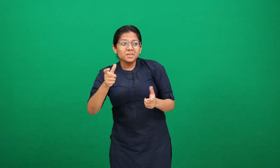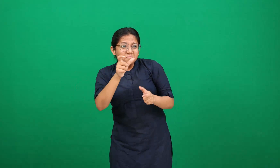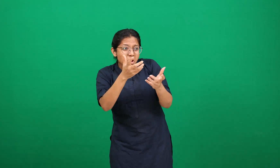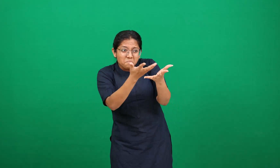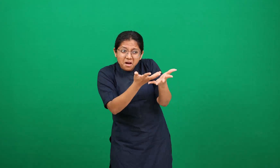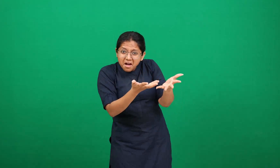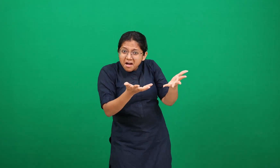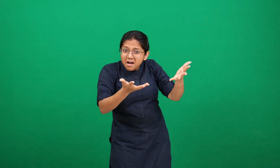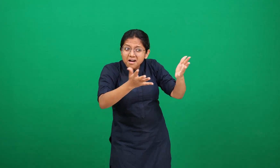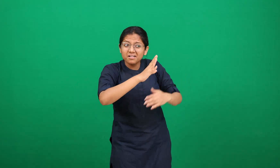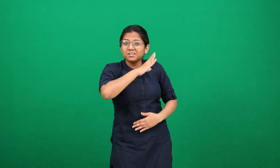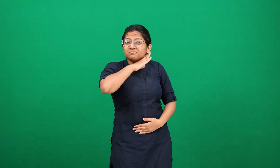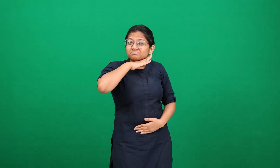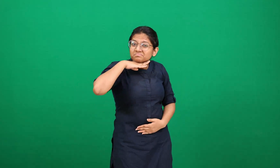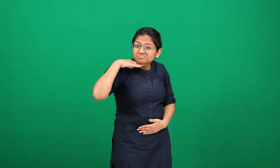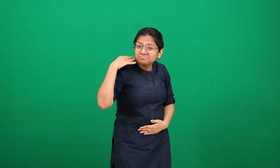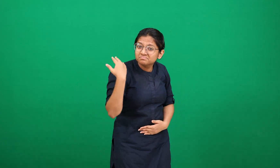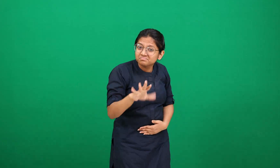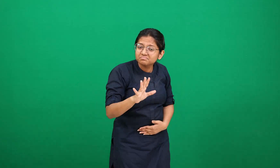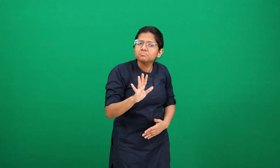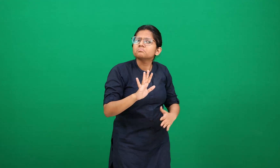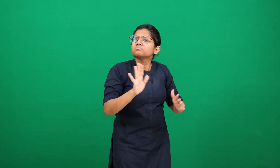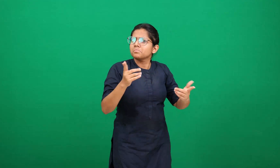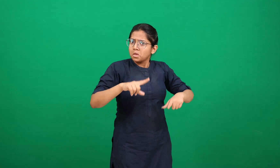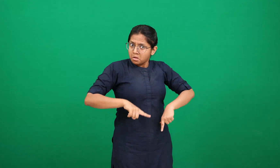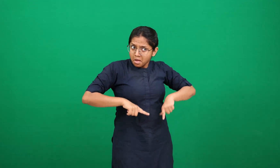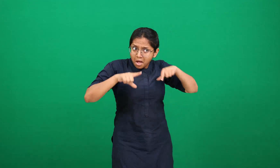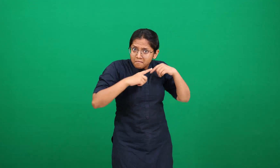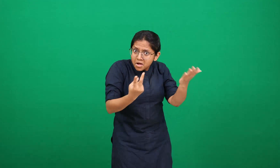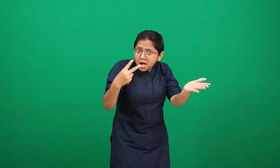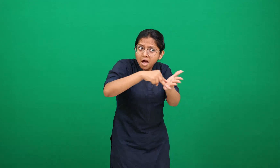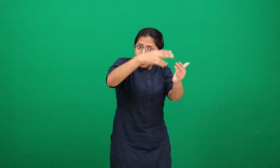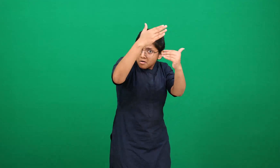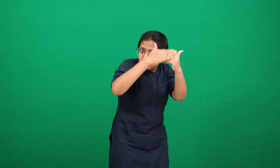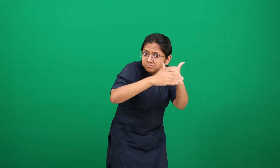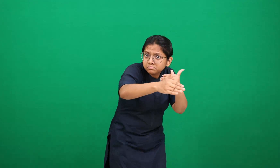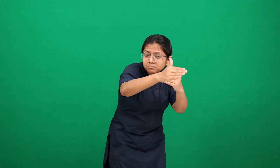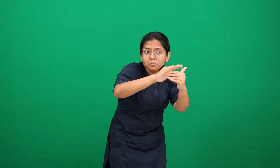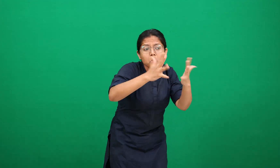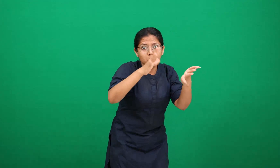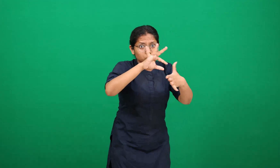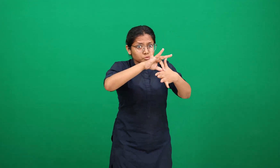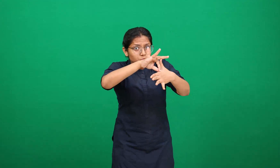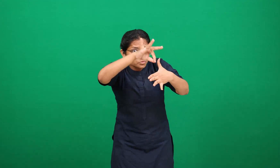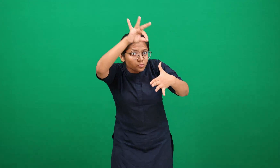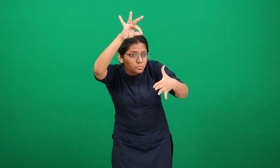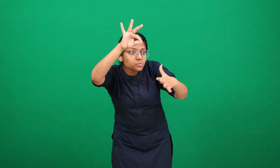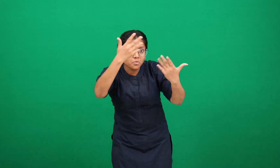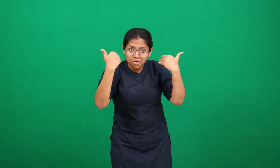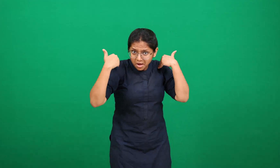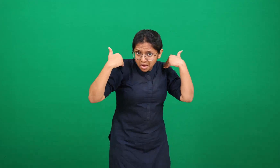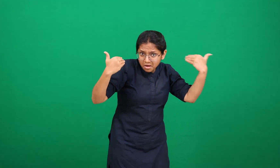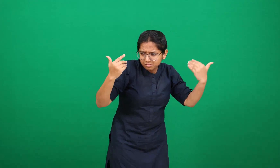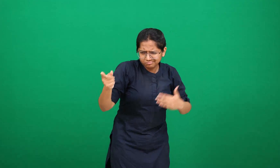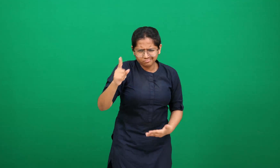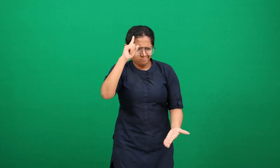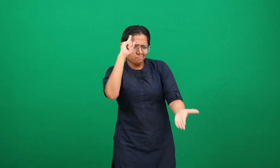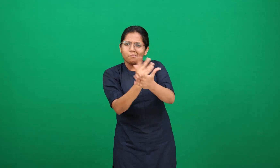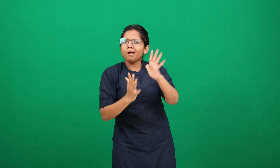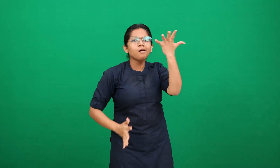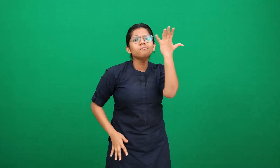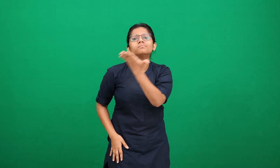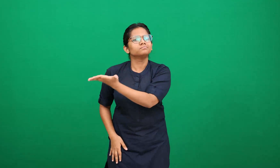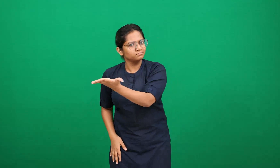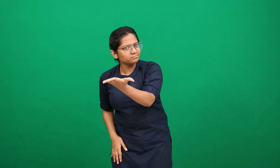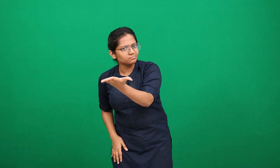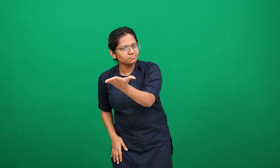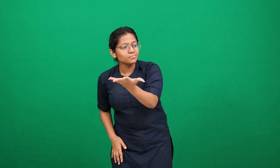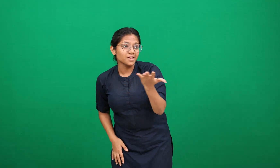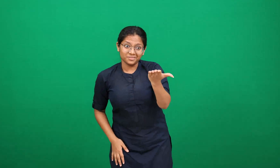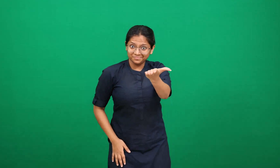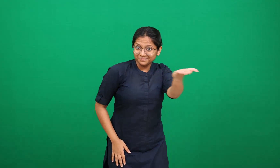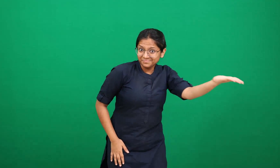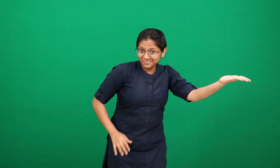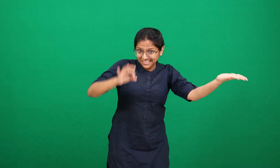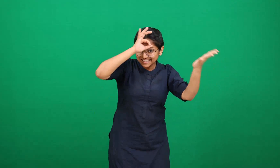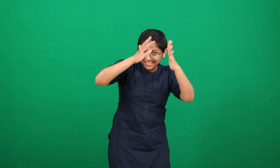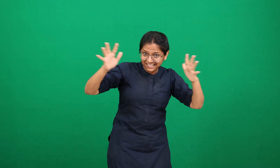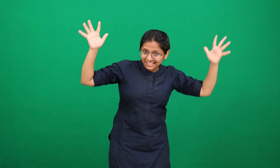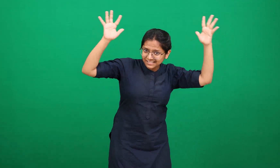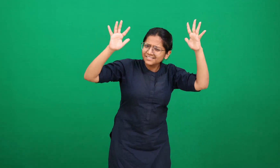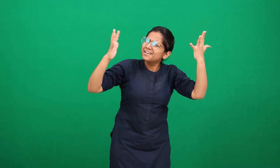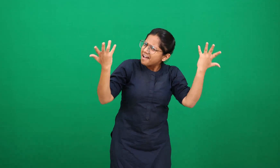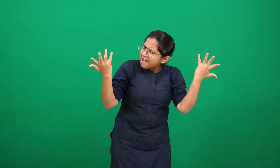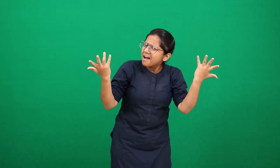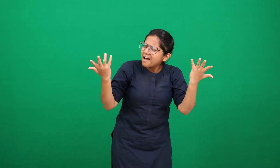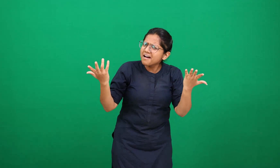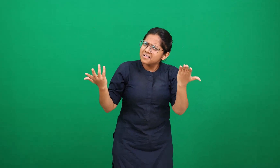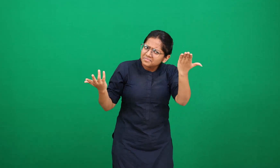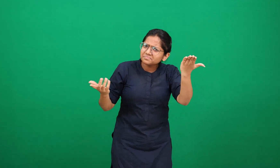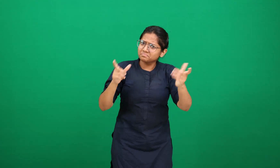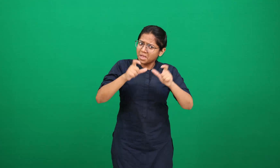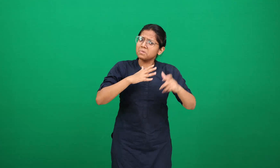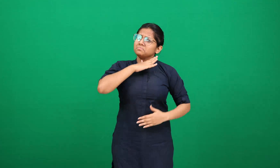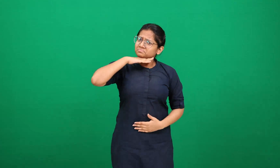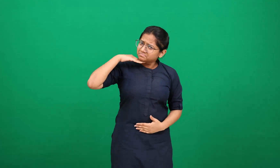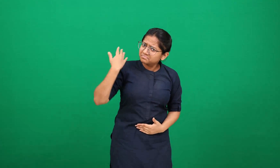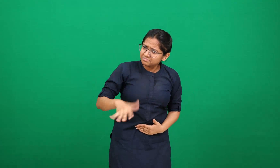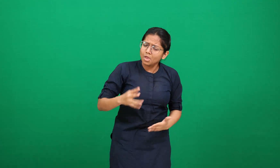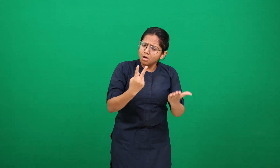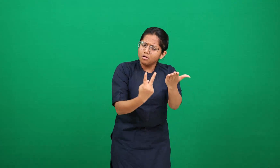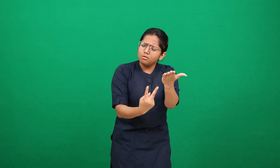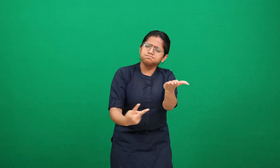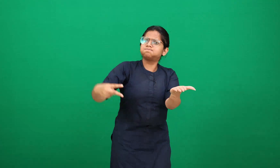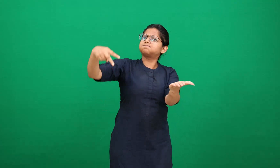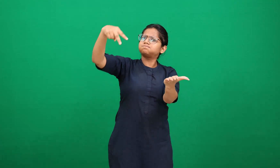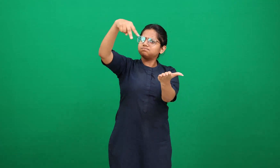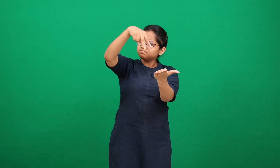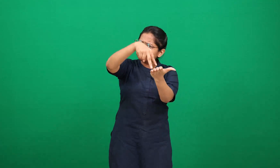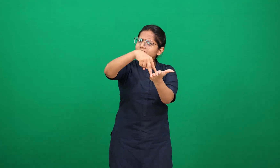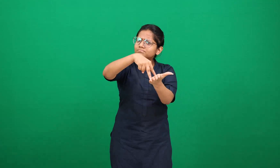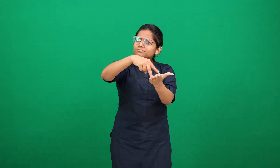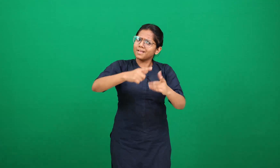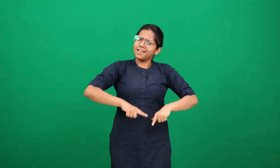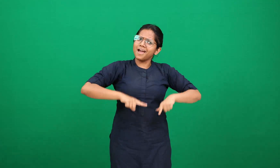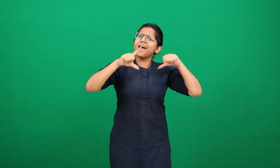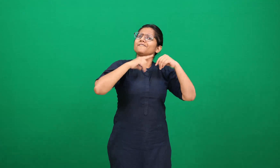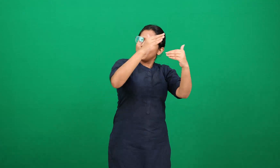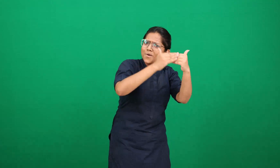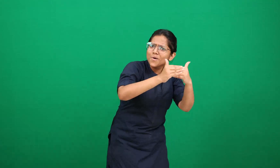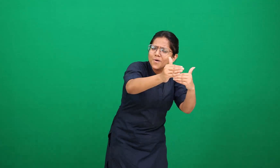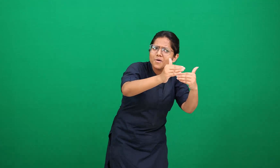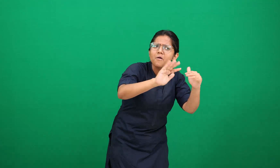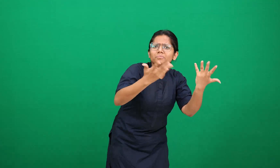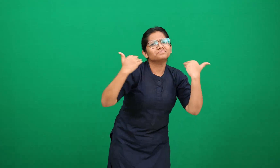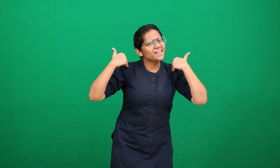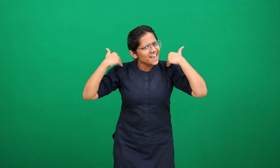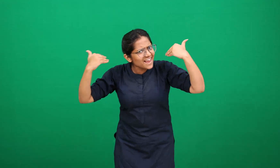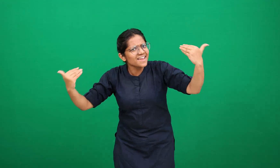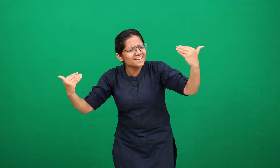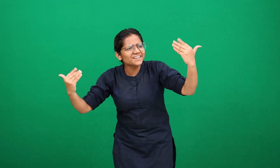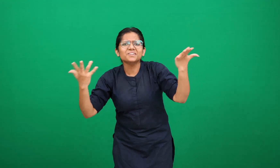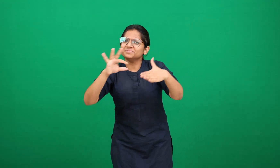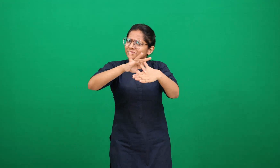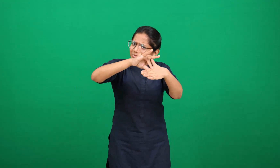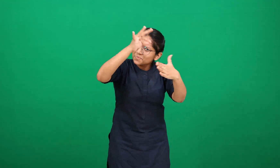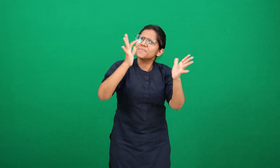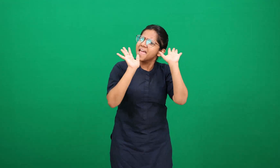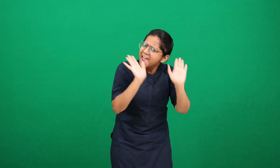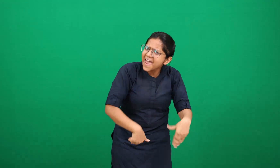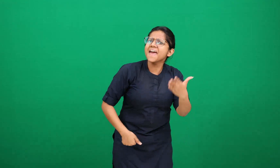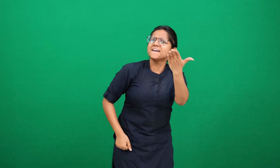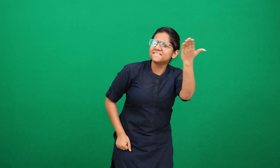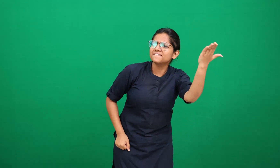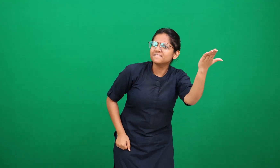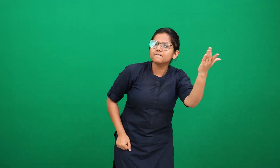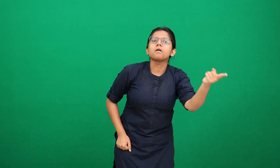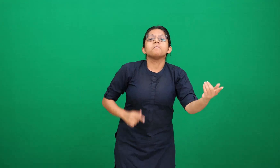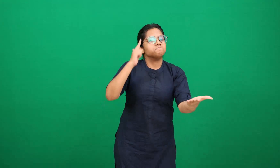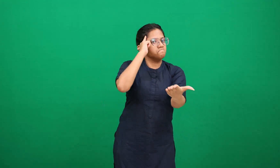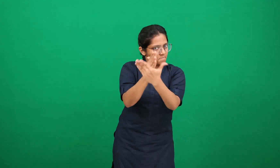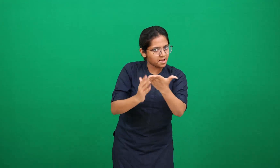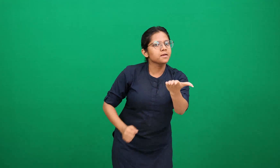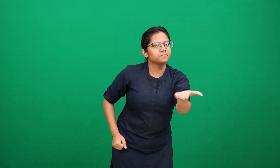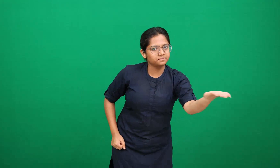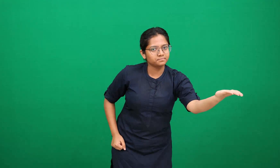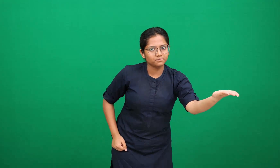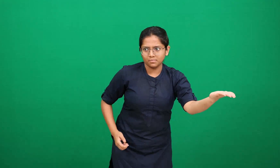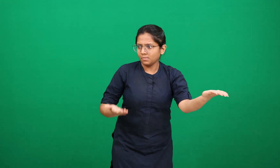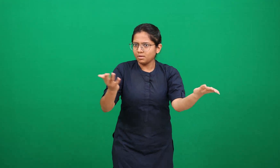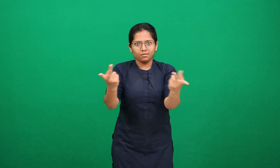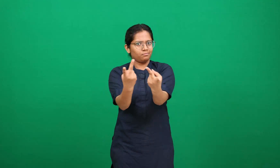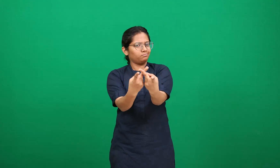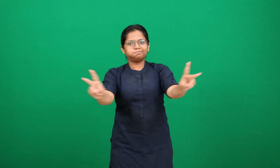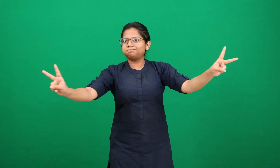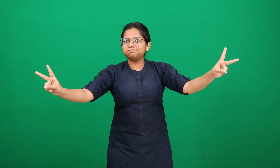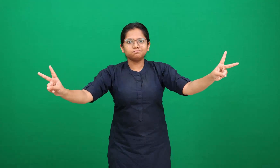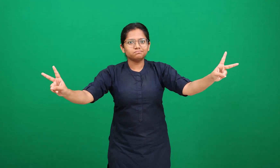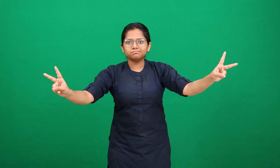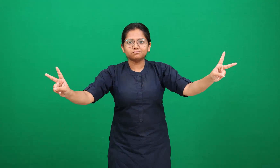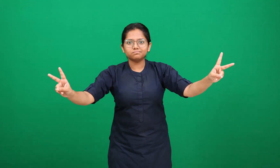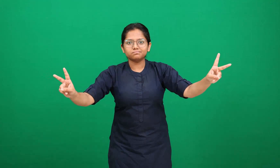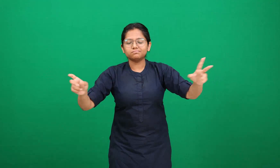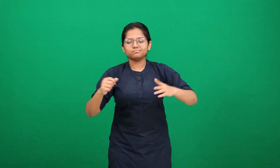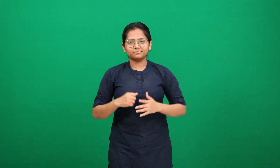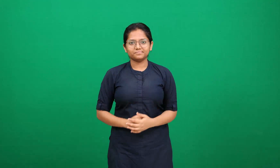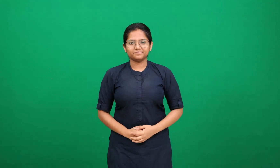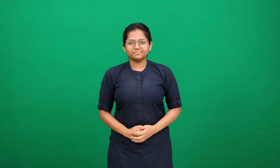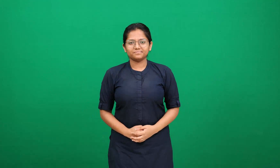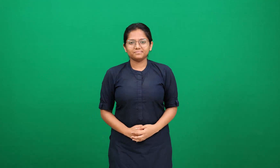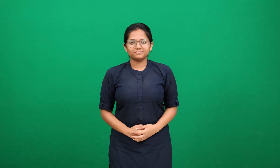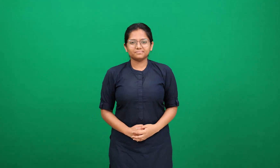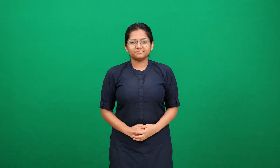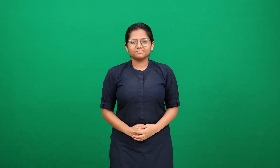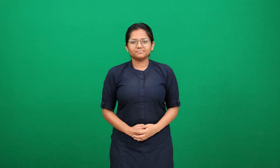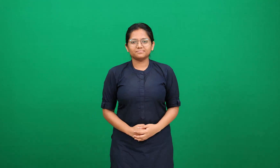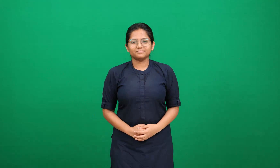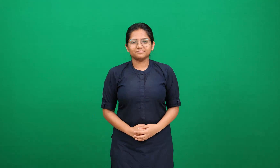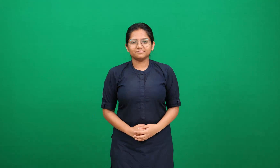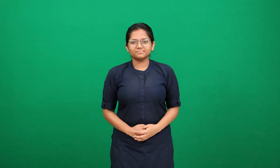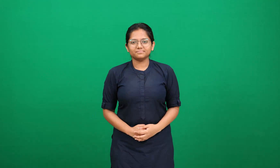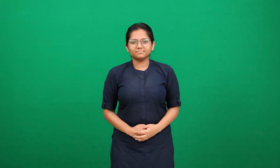For the Sadducees say that there is neither a resurrection, nor angels, nor spirits, but the Pharisees acknowledge them all.